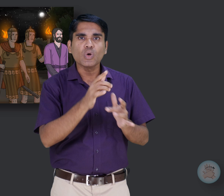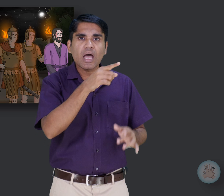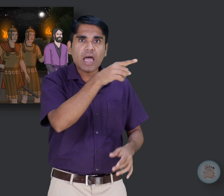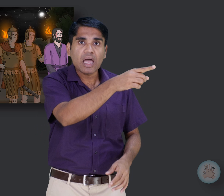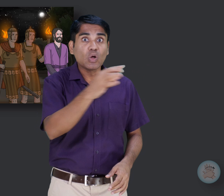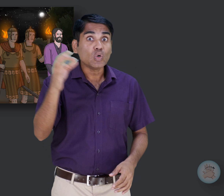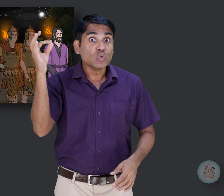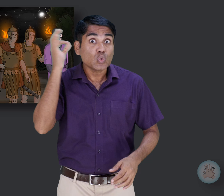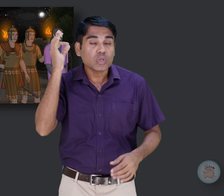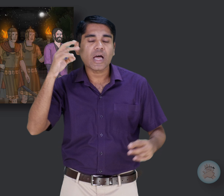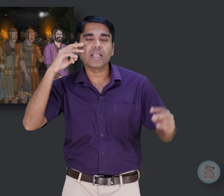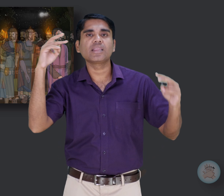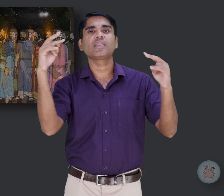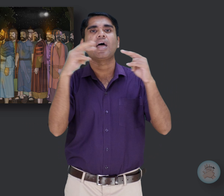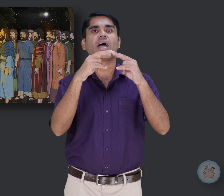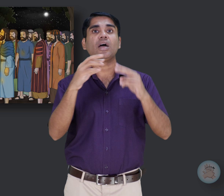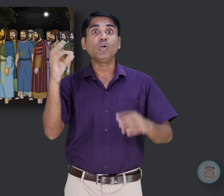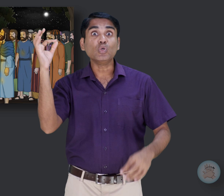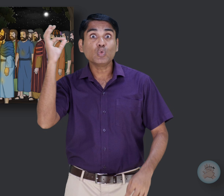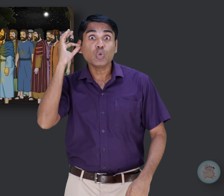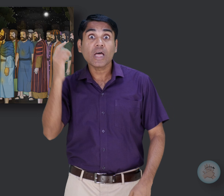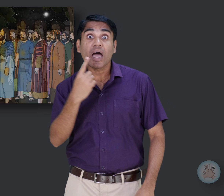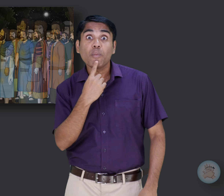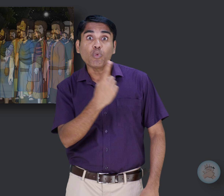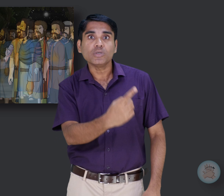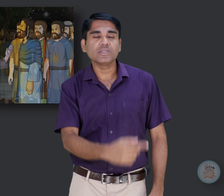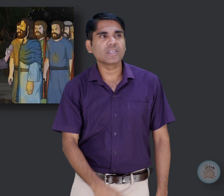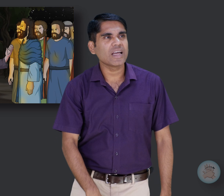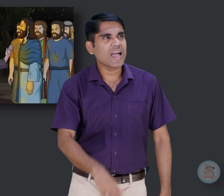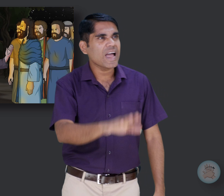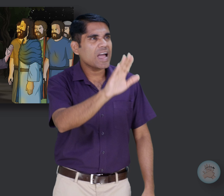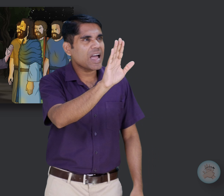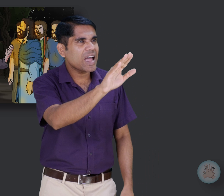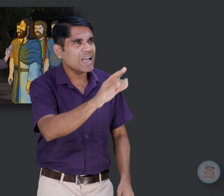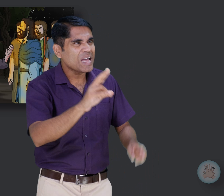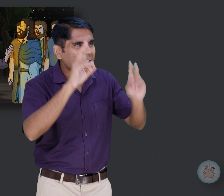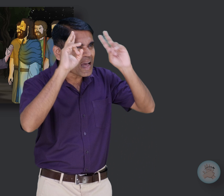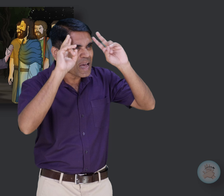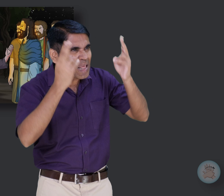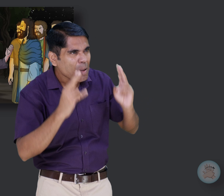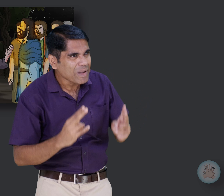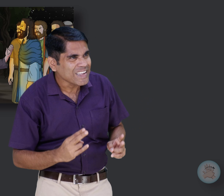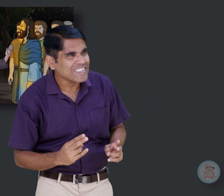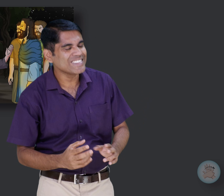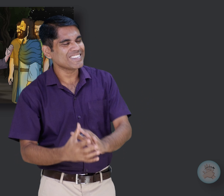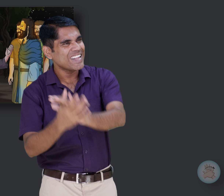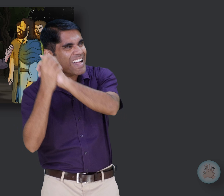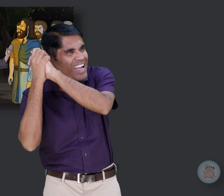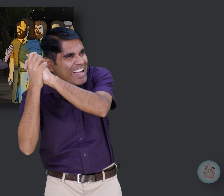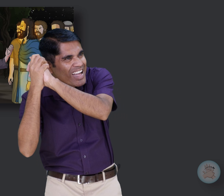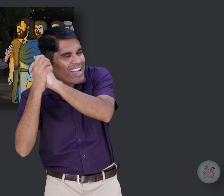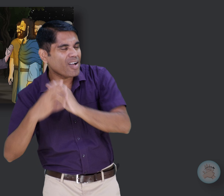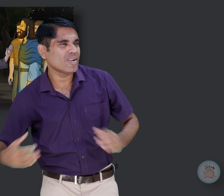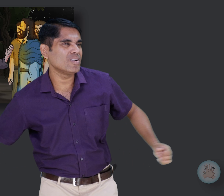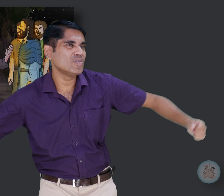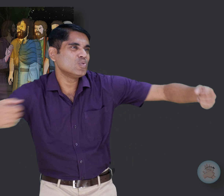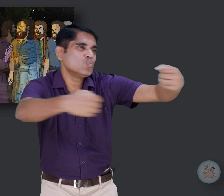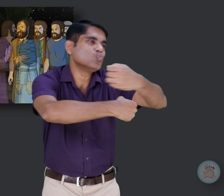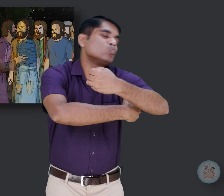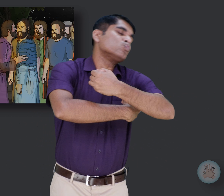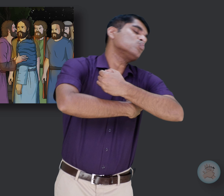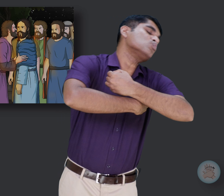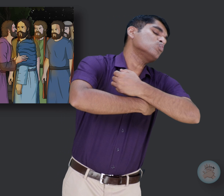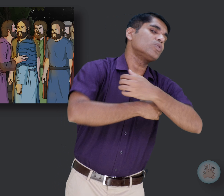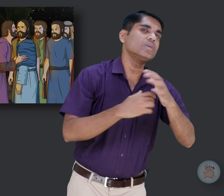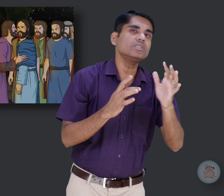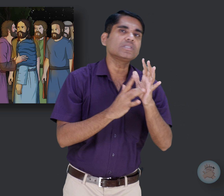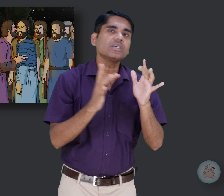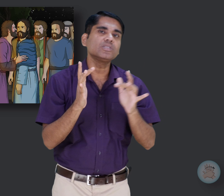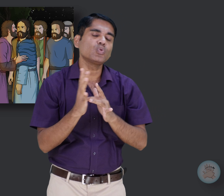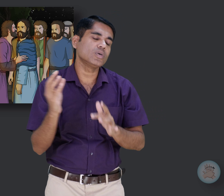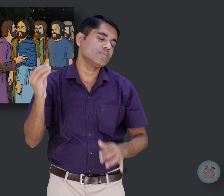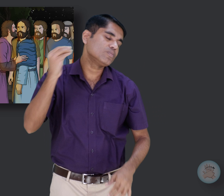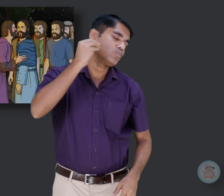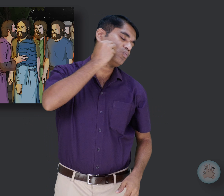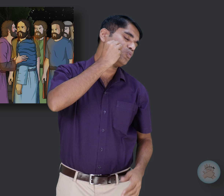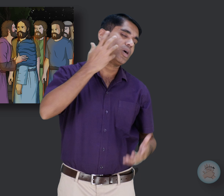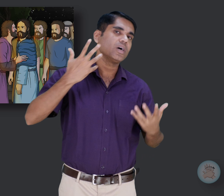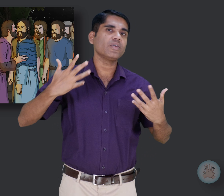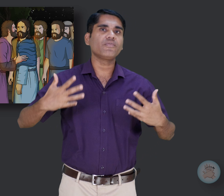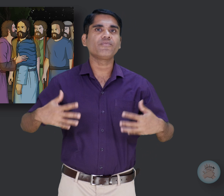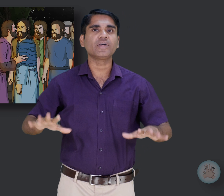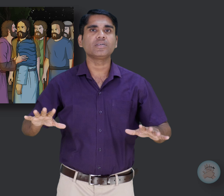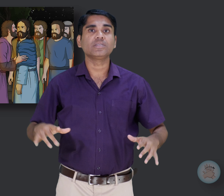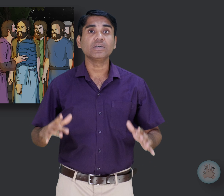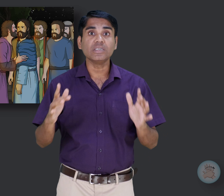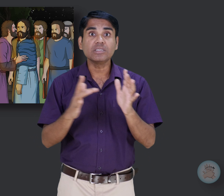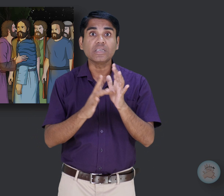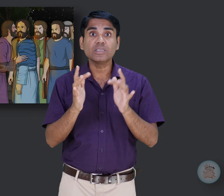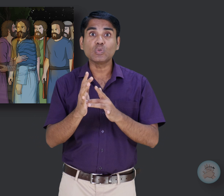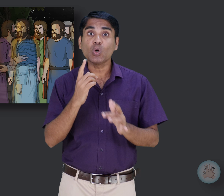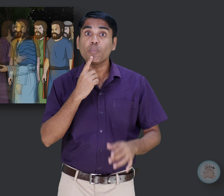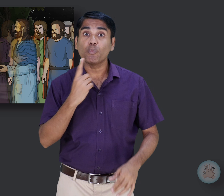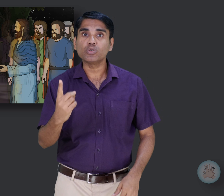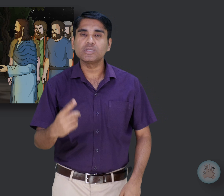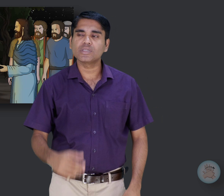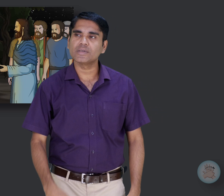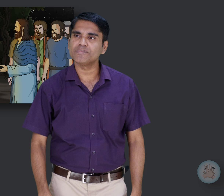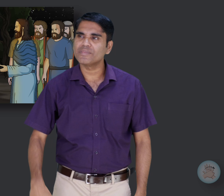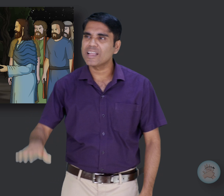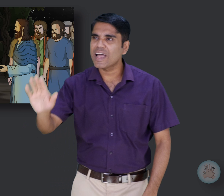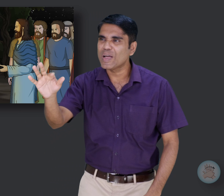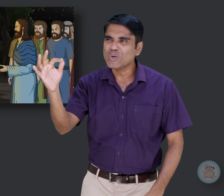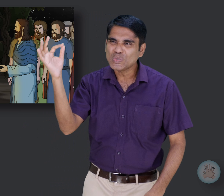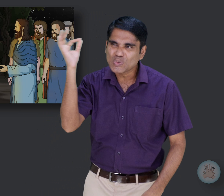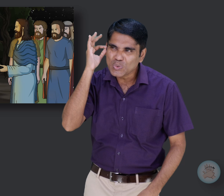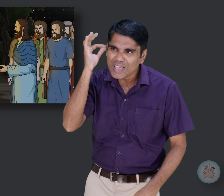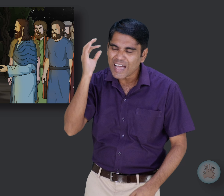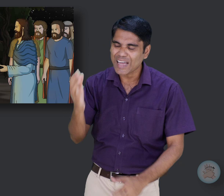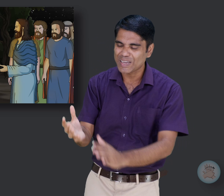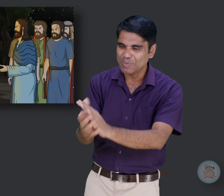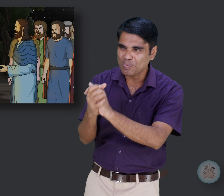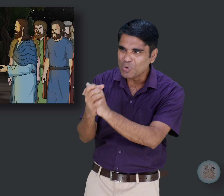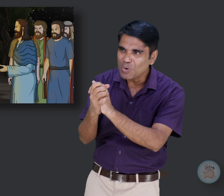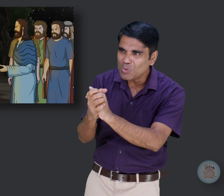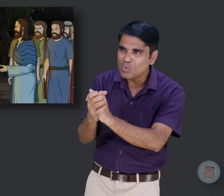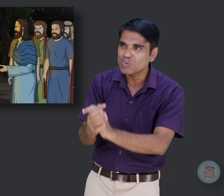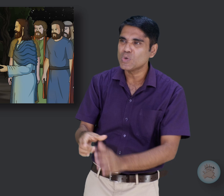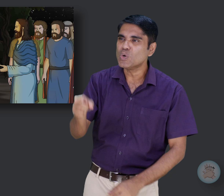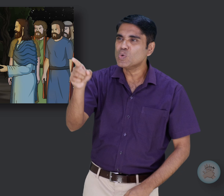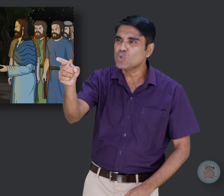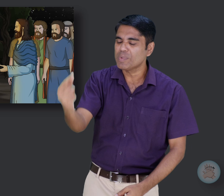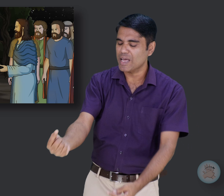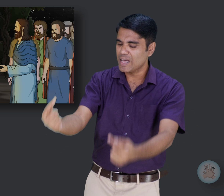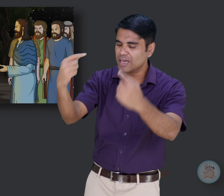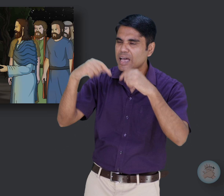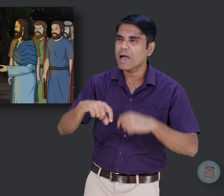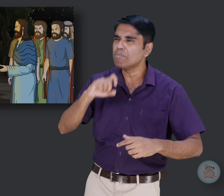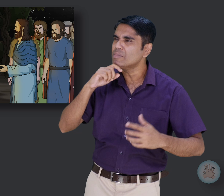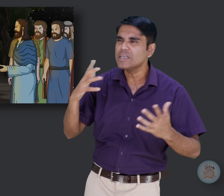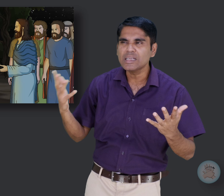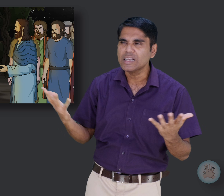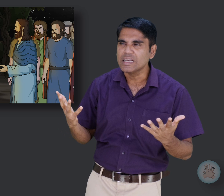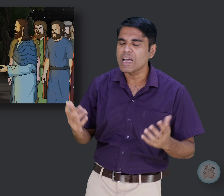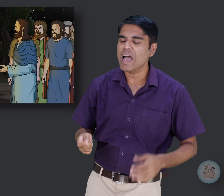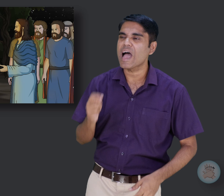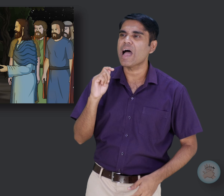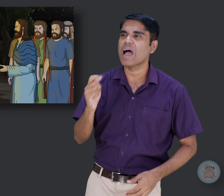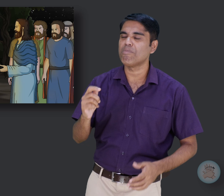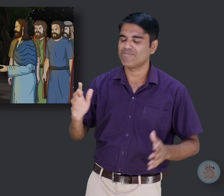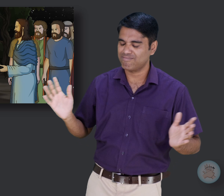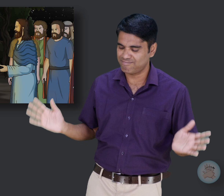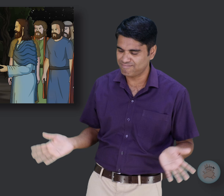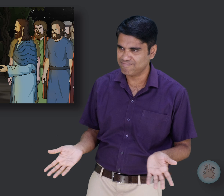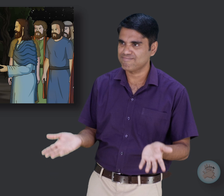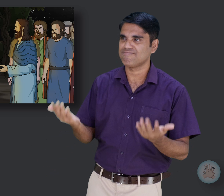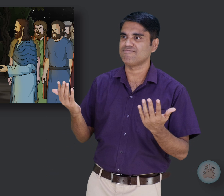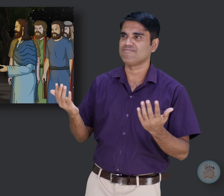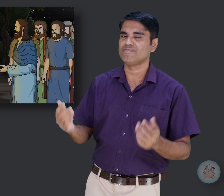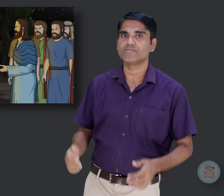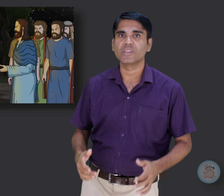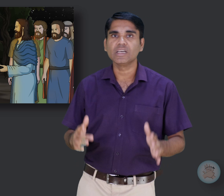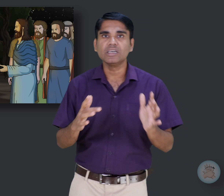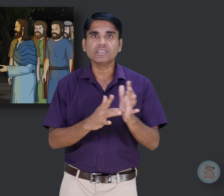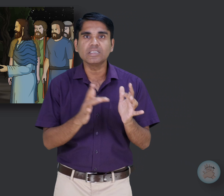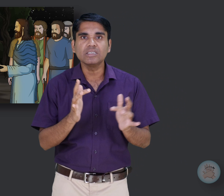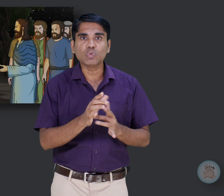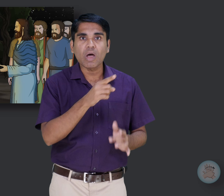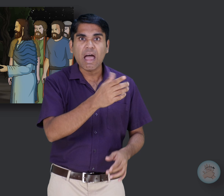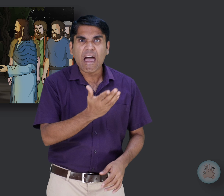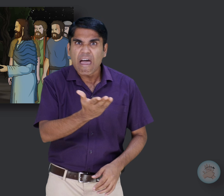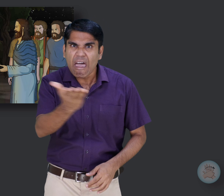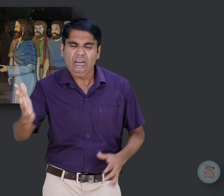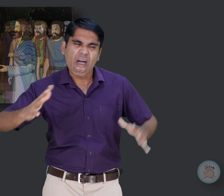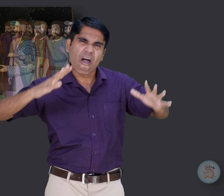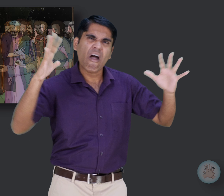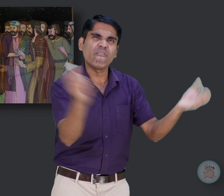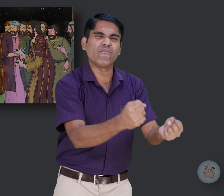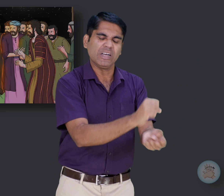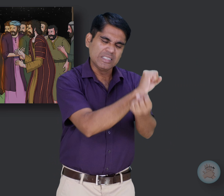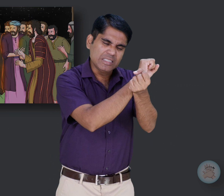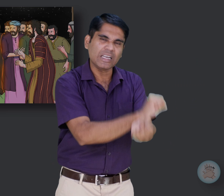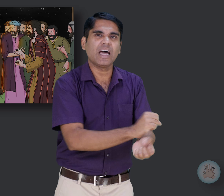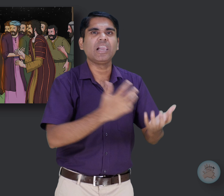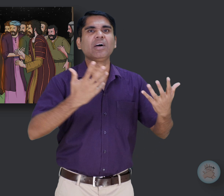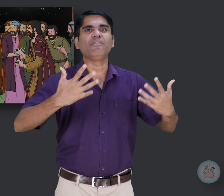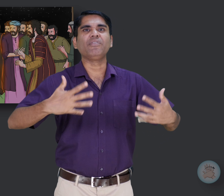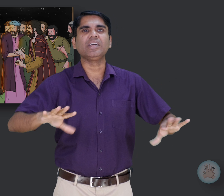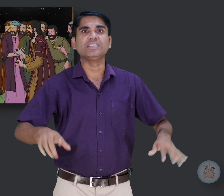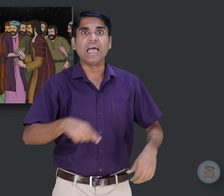Going directly to Jesus, he said, “Greetings, Rabbi!” and kissed Him. “Friend,” Jesus replied, “do what you came for.”